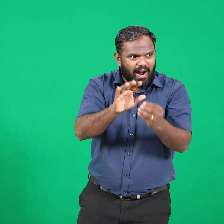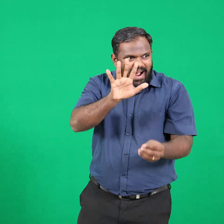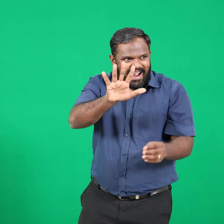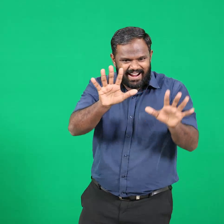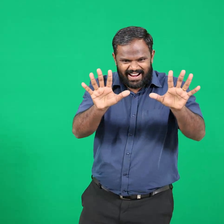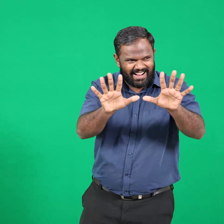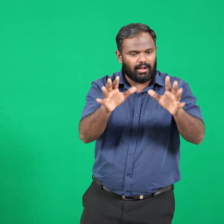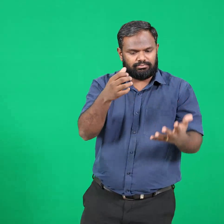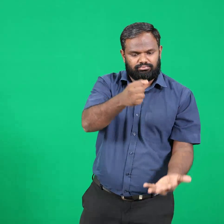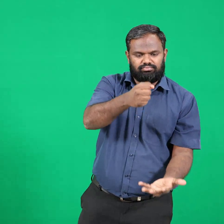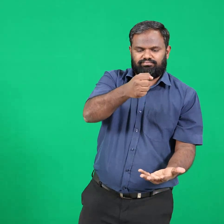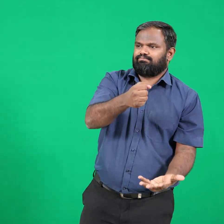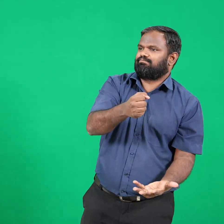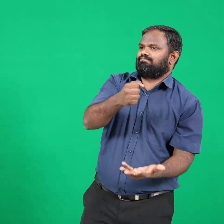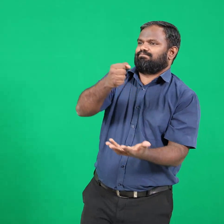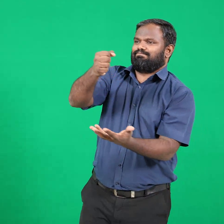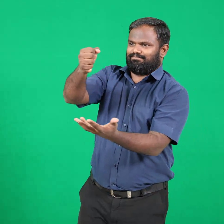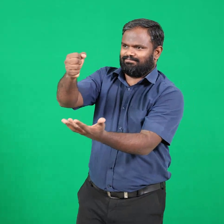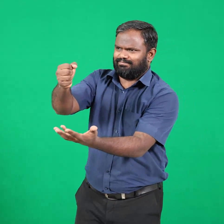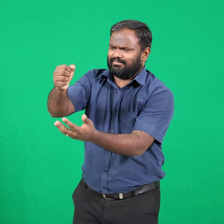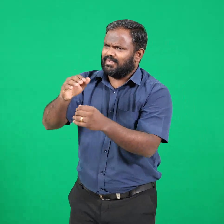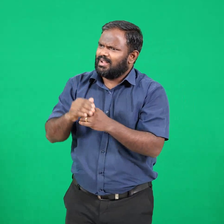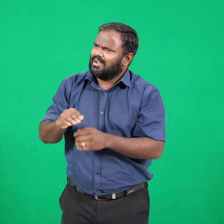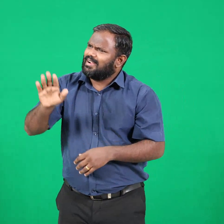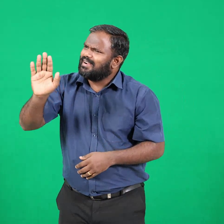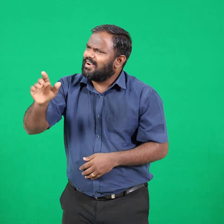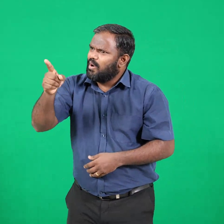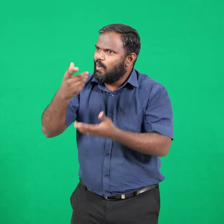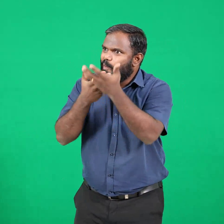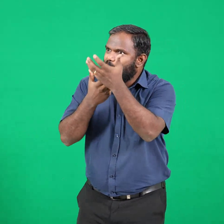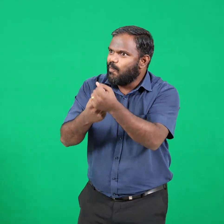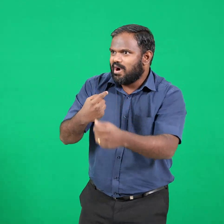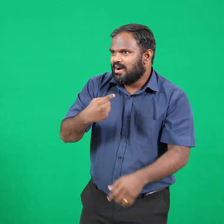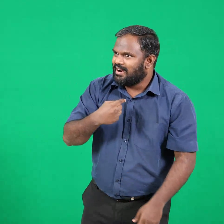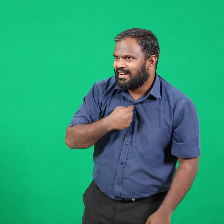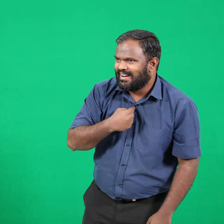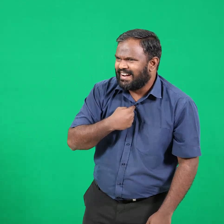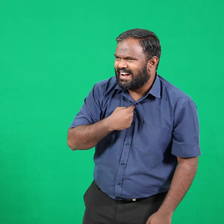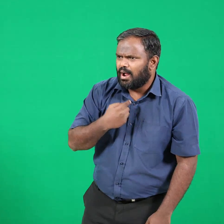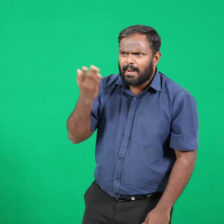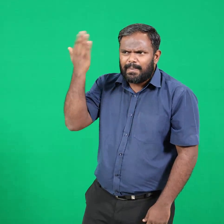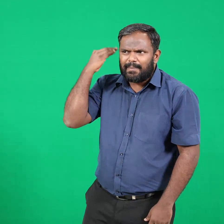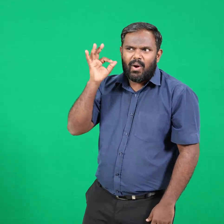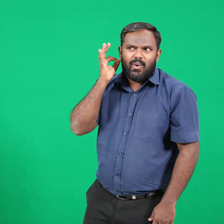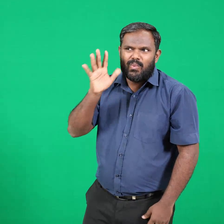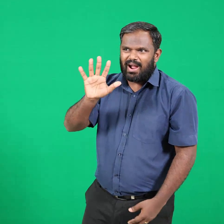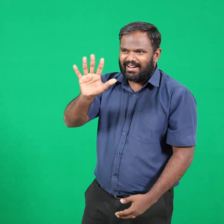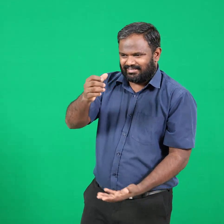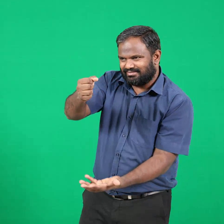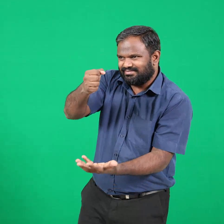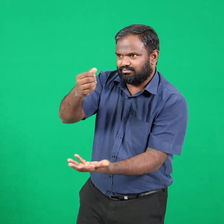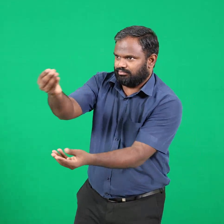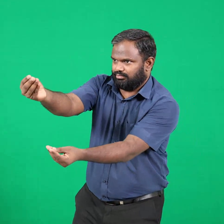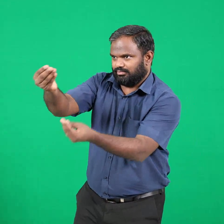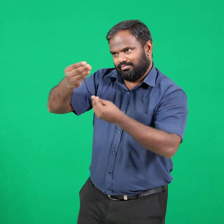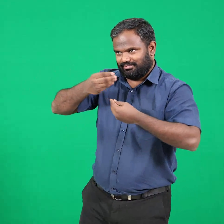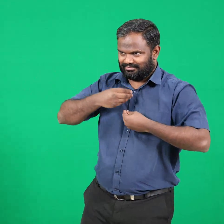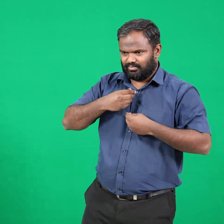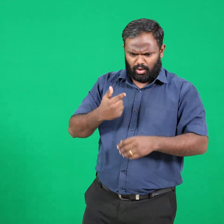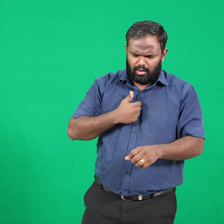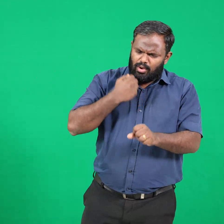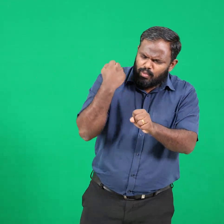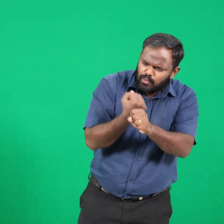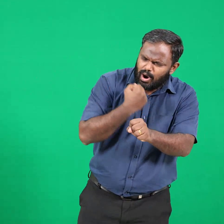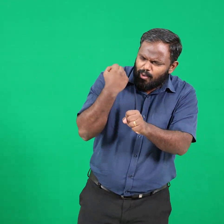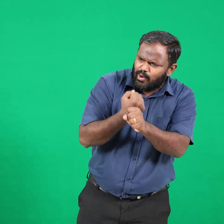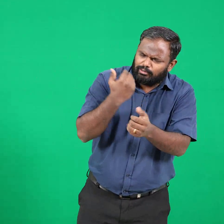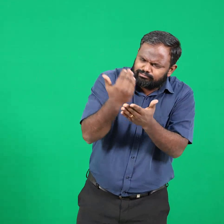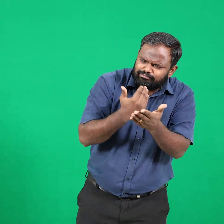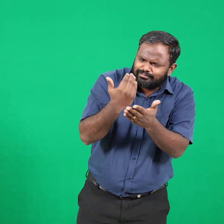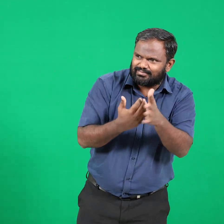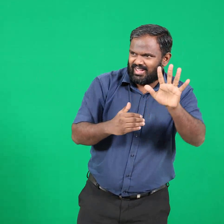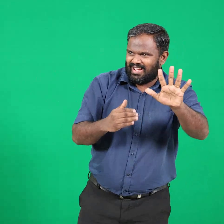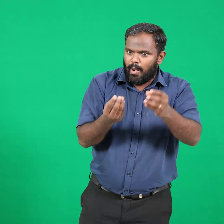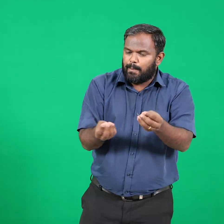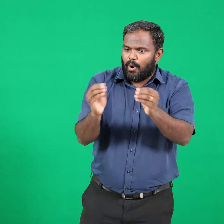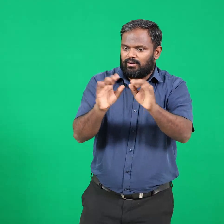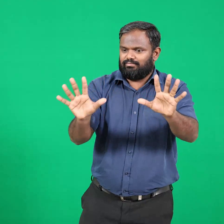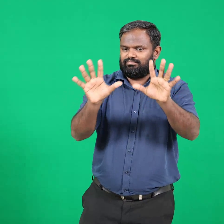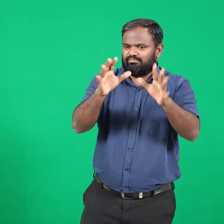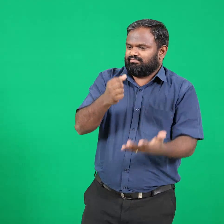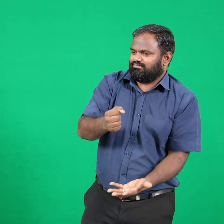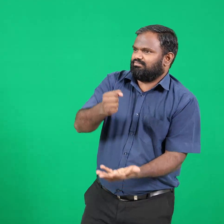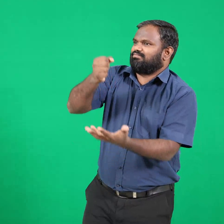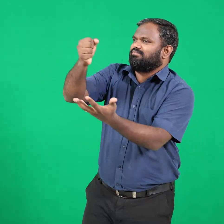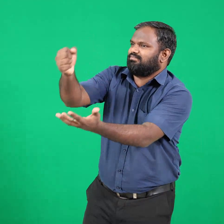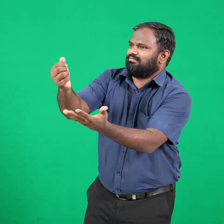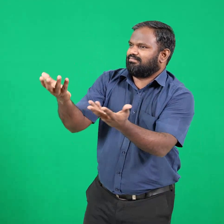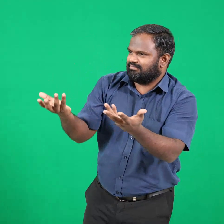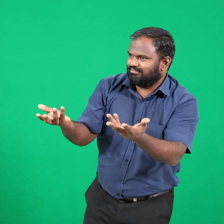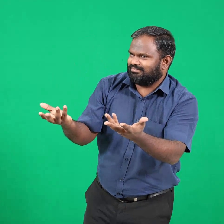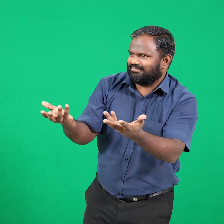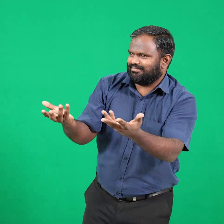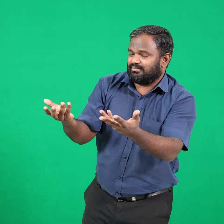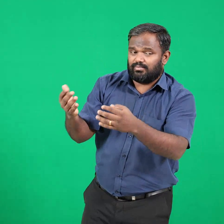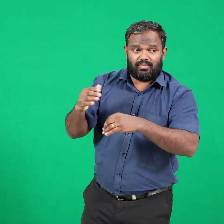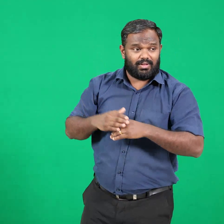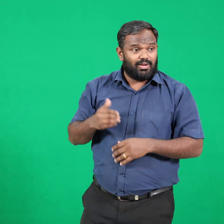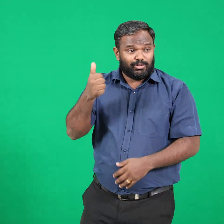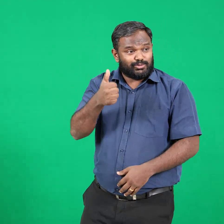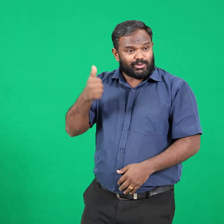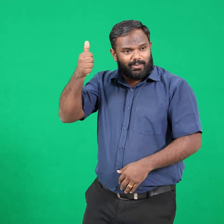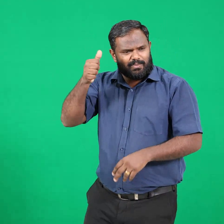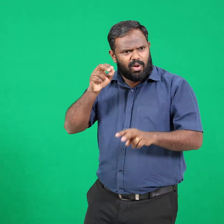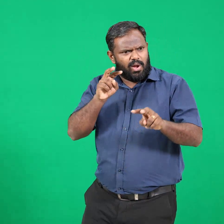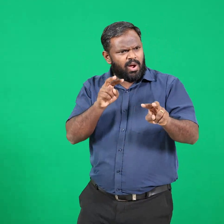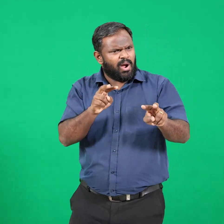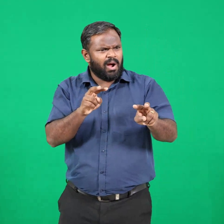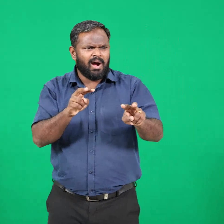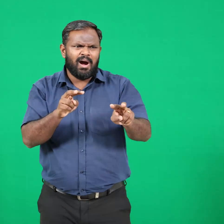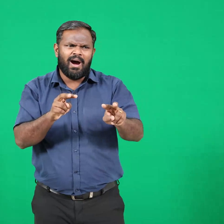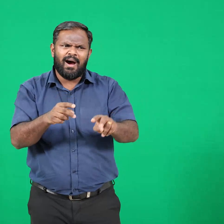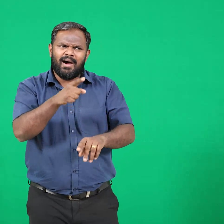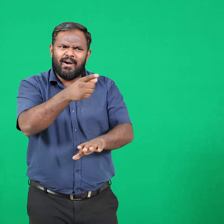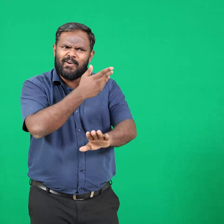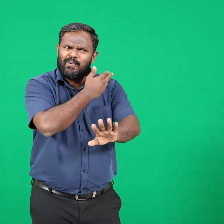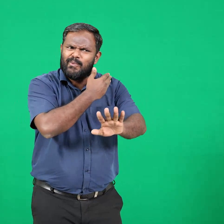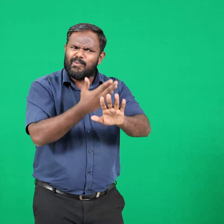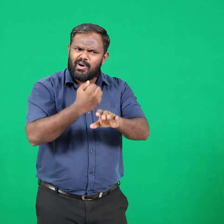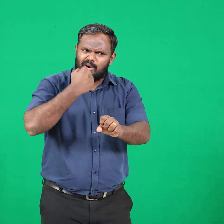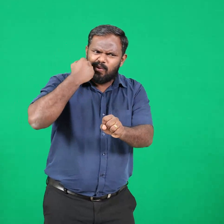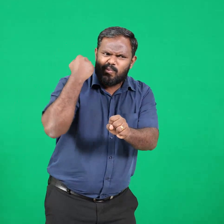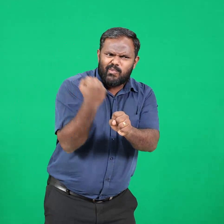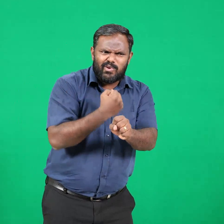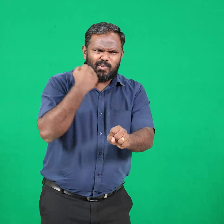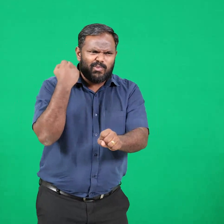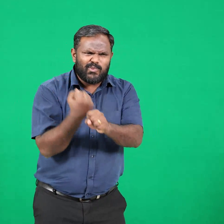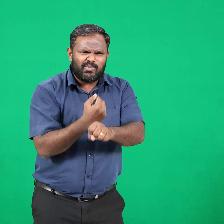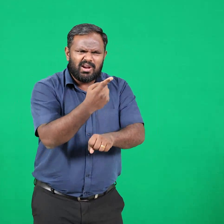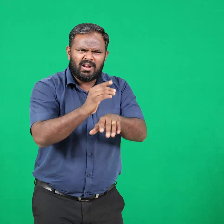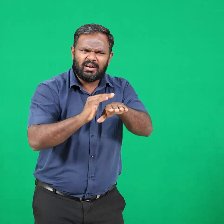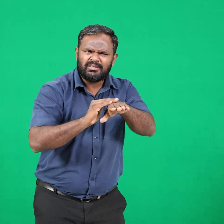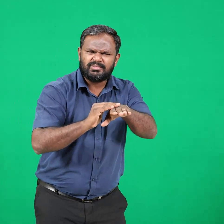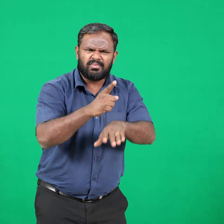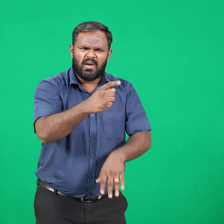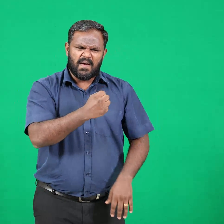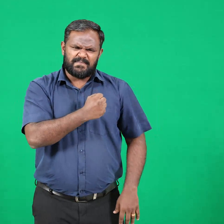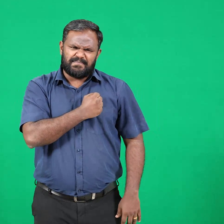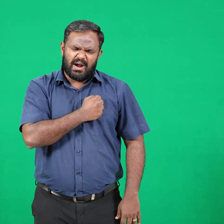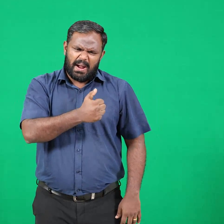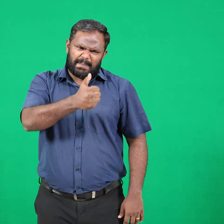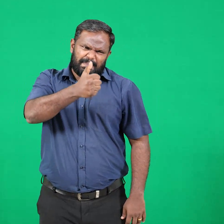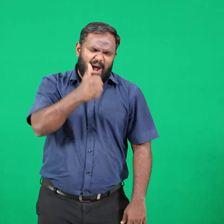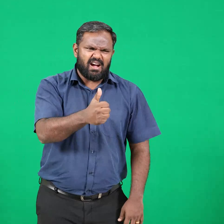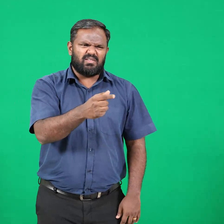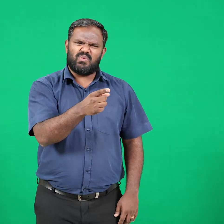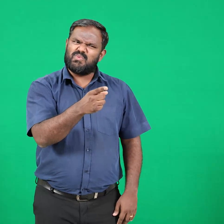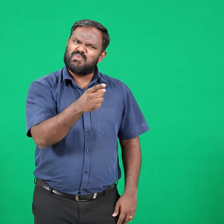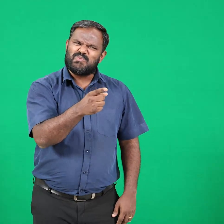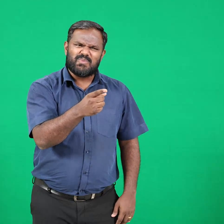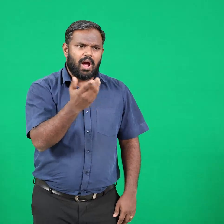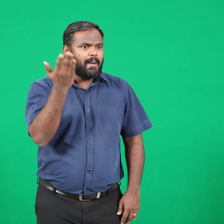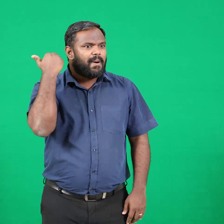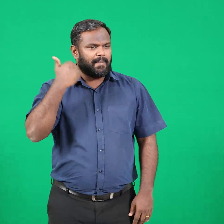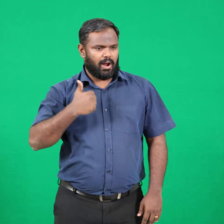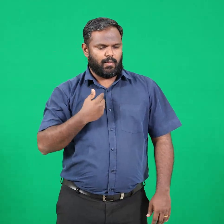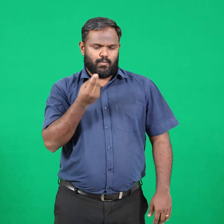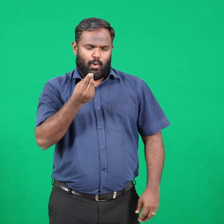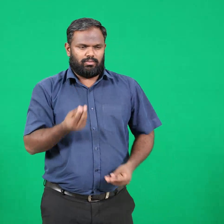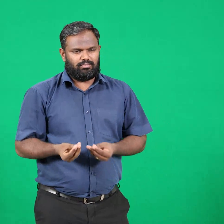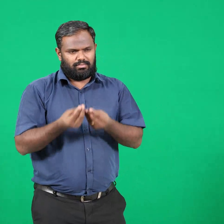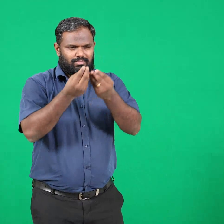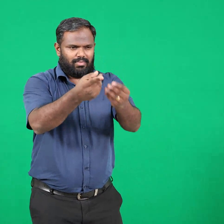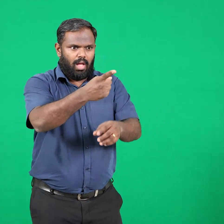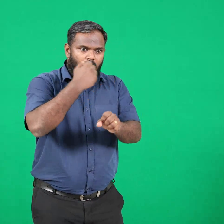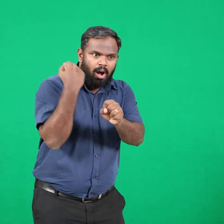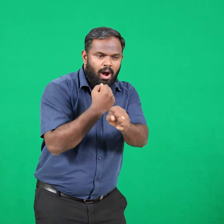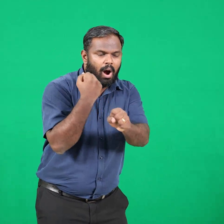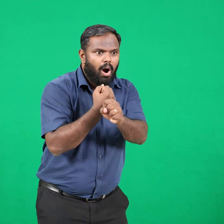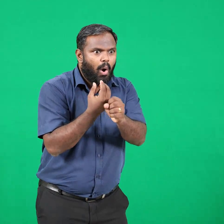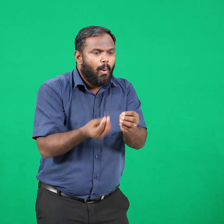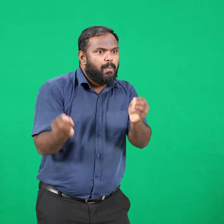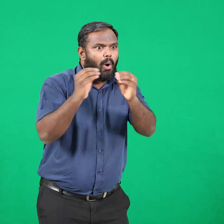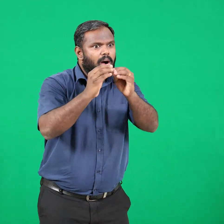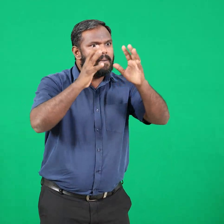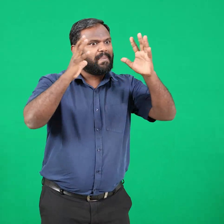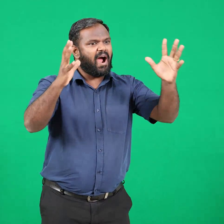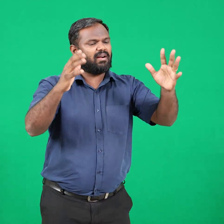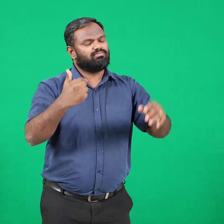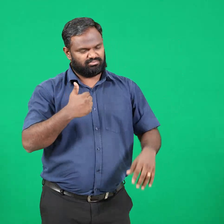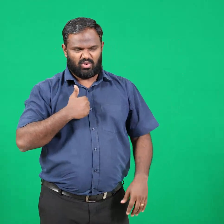' Master,' he said, ' you entrusted me with five talents. See, I have gained five more.' His master replied, ' Well done, good and faithful servant!